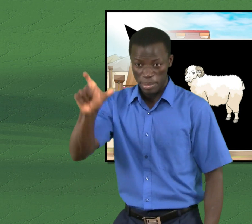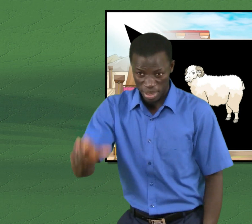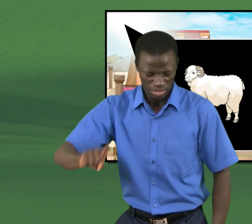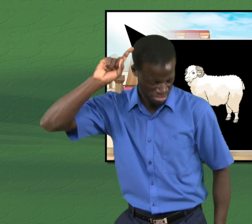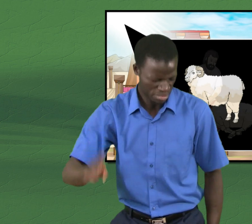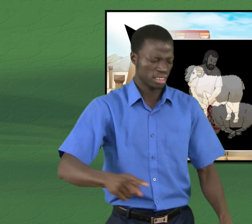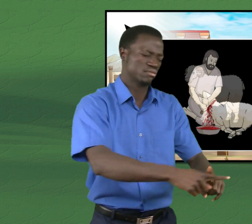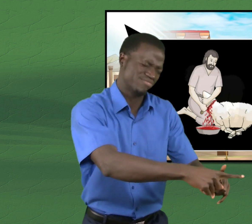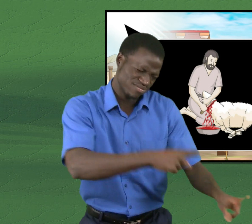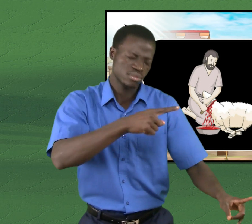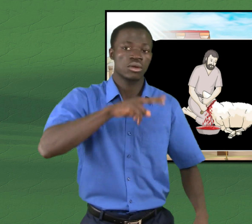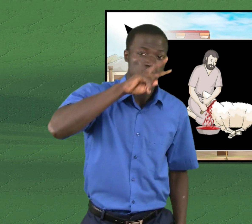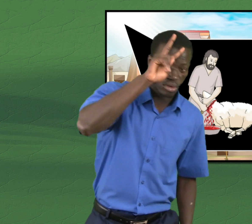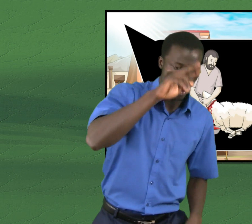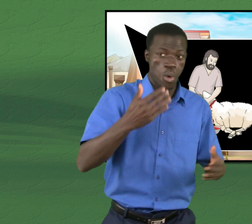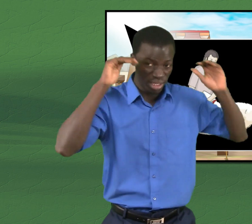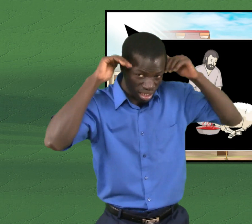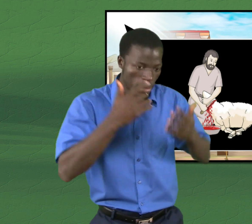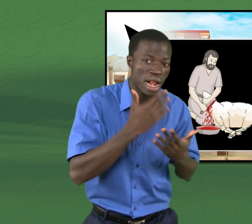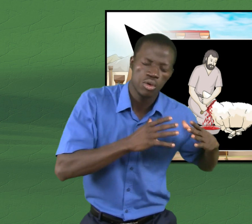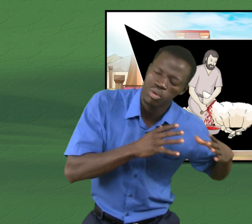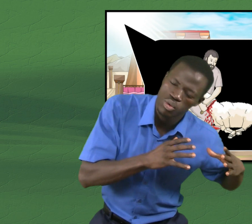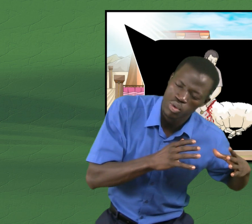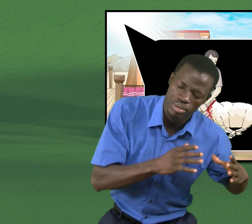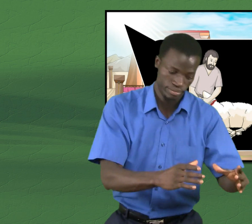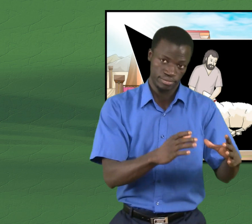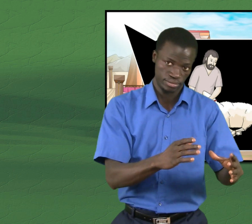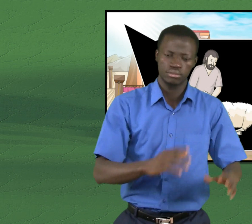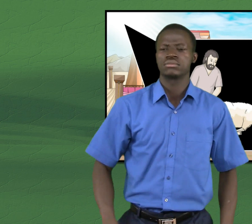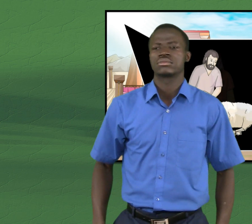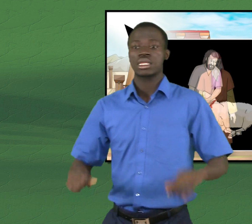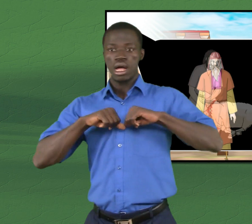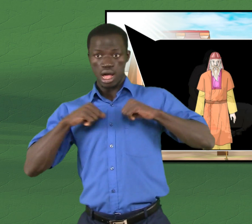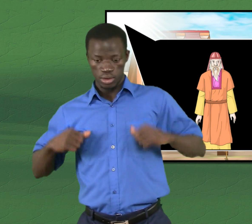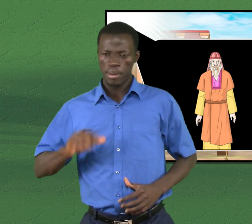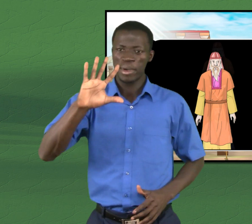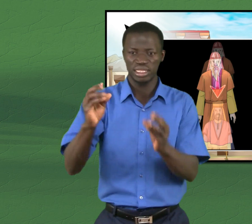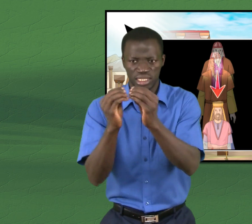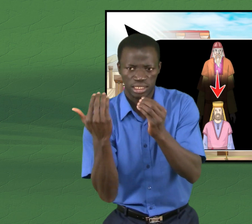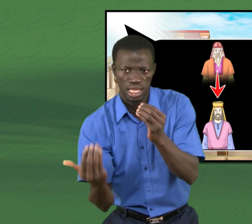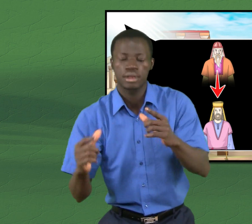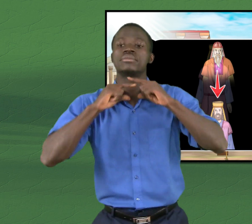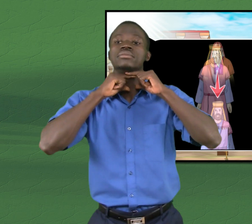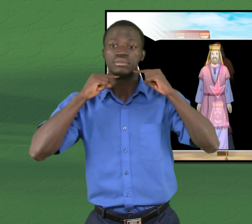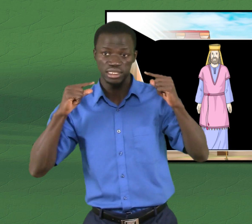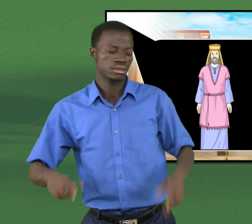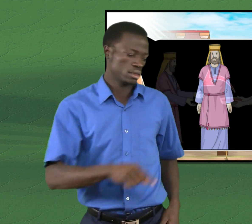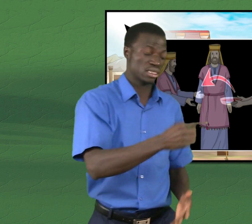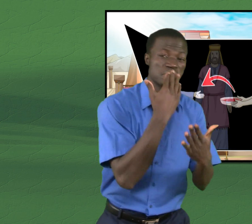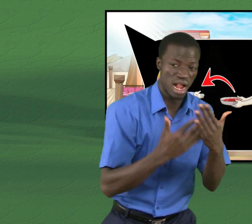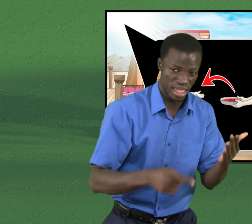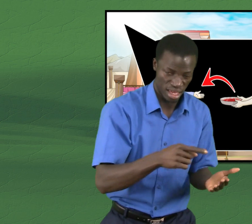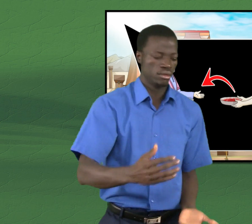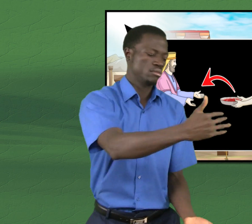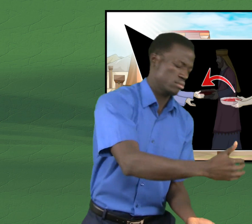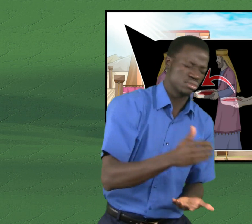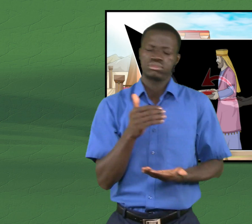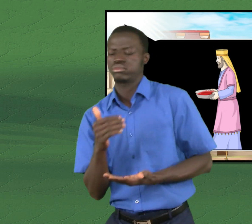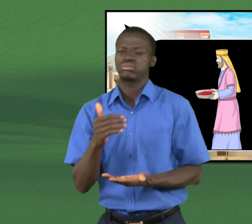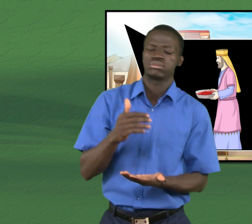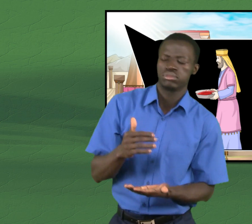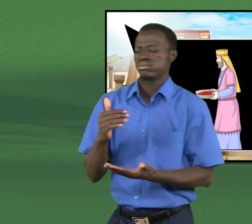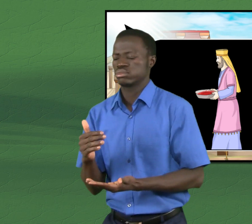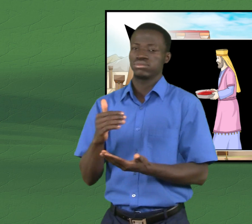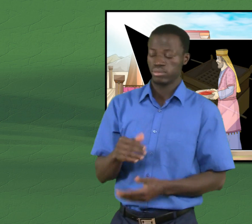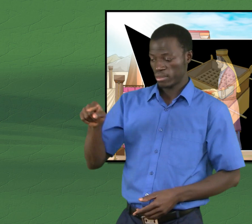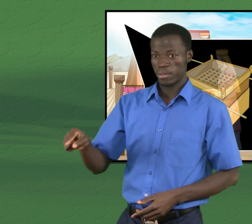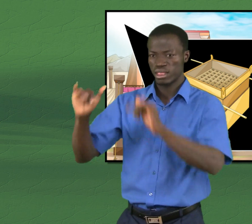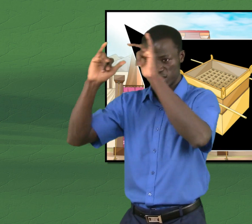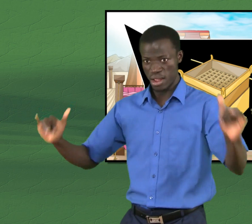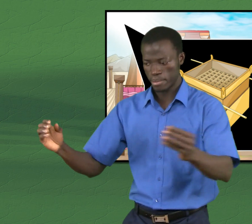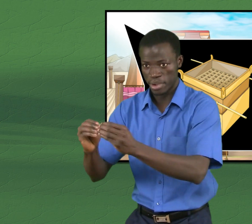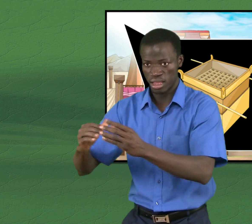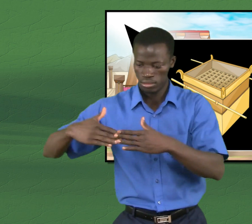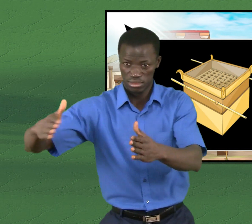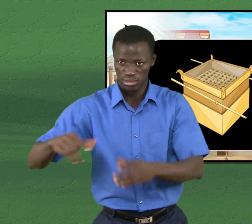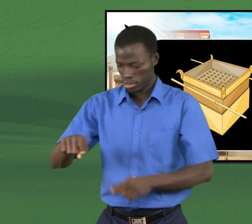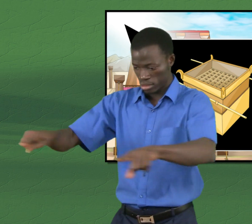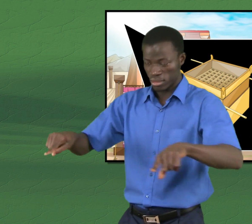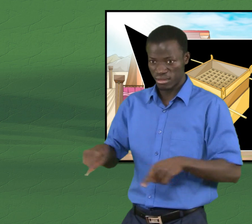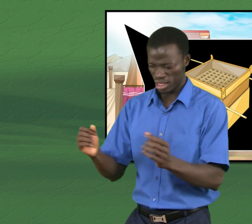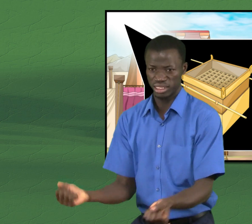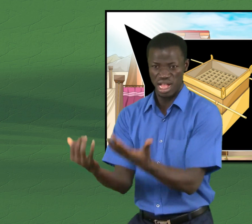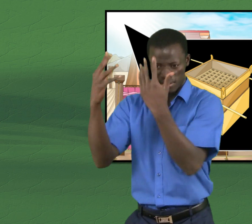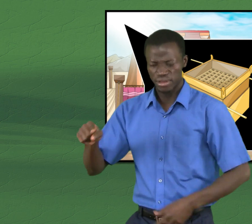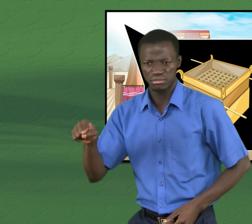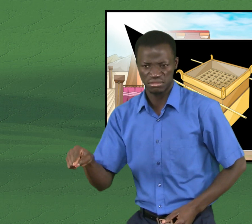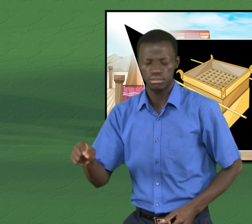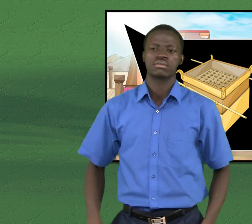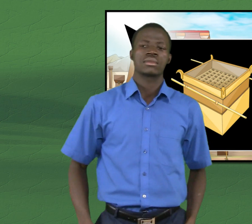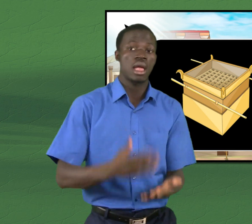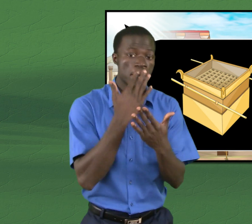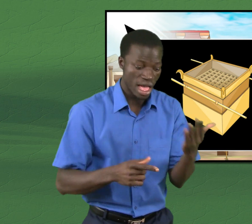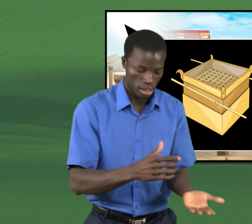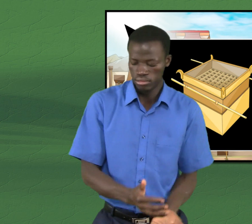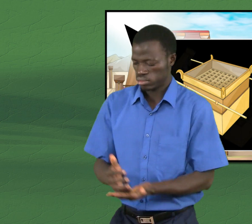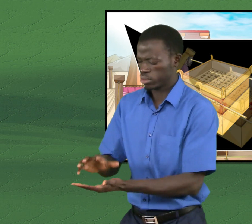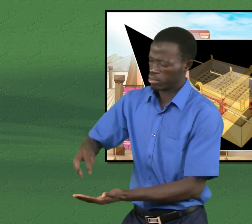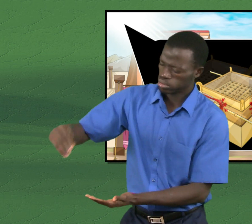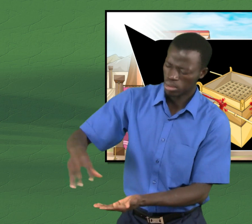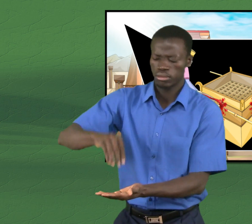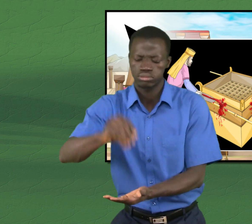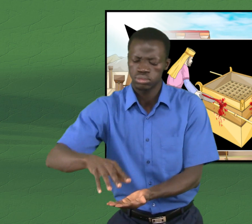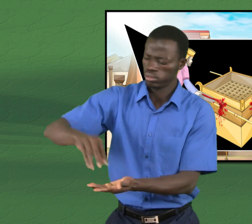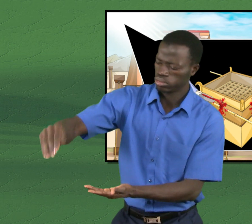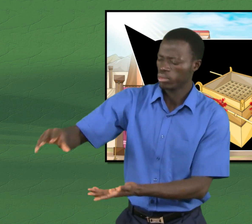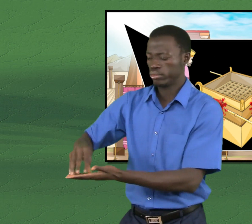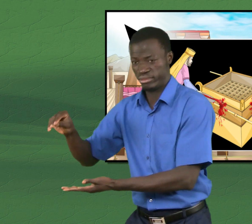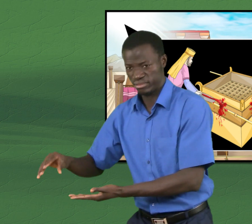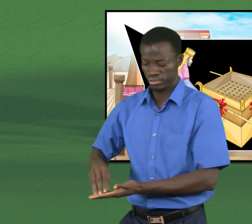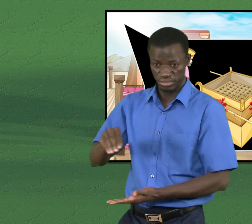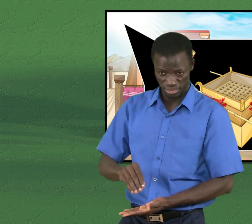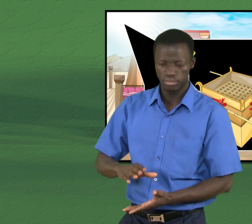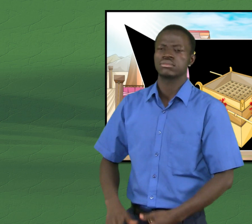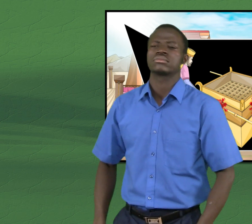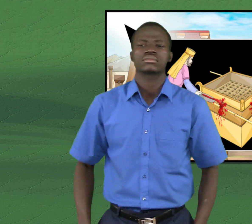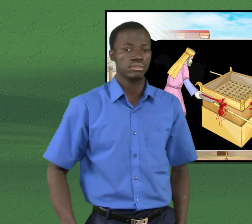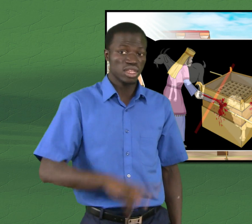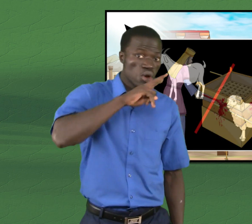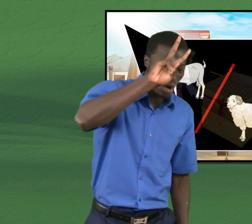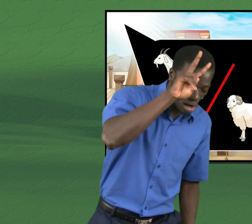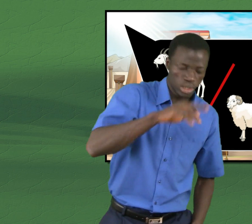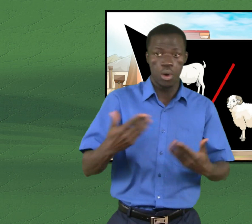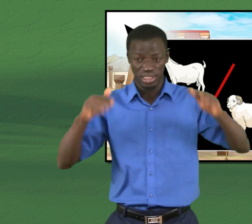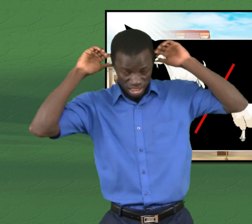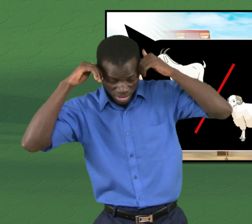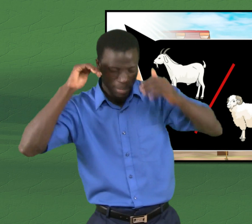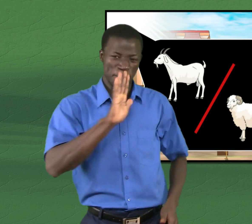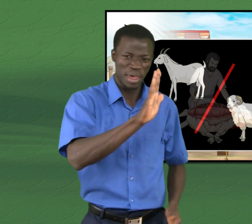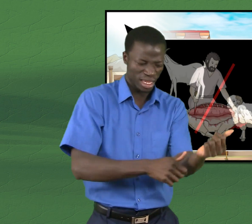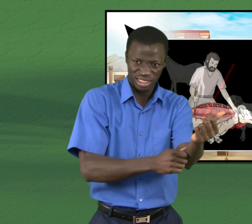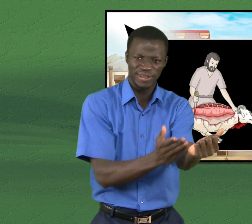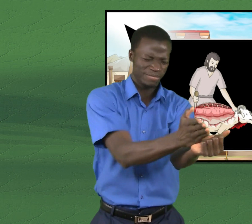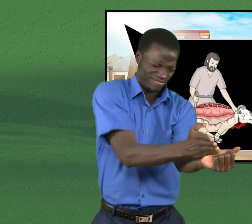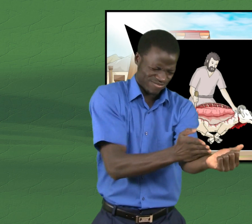He shall slaughter it on the north side of the altar before the LORD, and Aaron’s sons the priests are to sprinkle its blood against the altar on all sides.